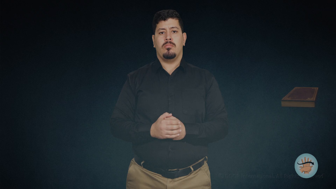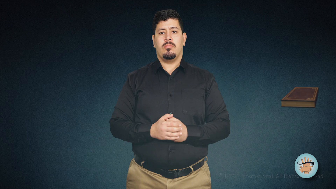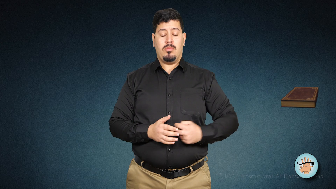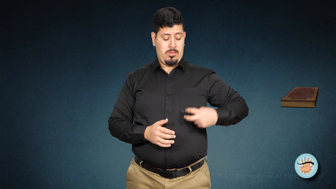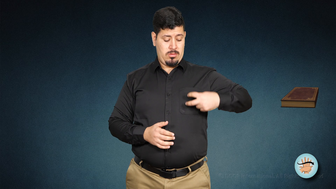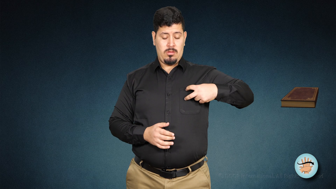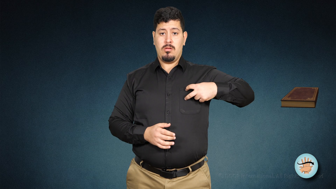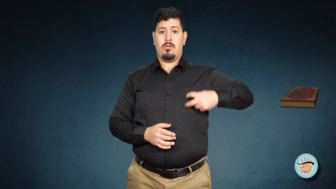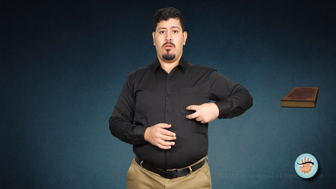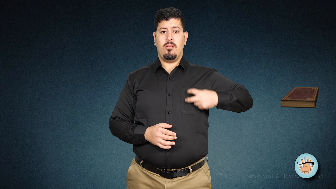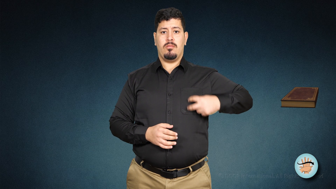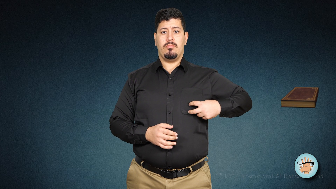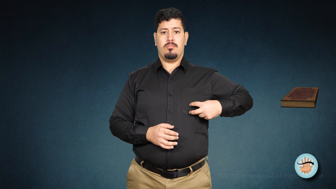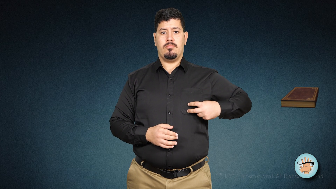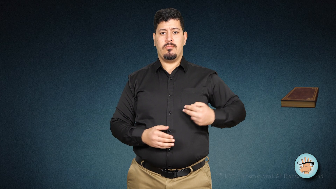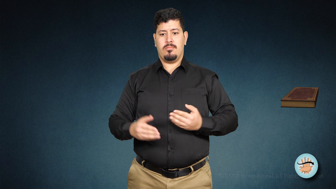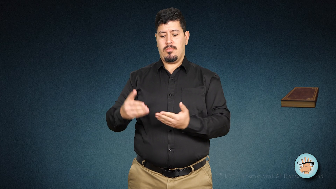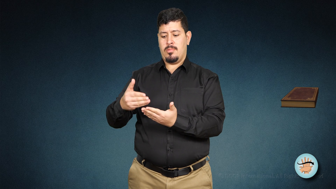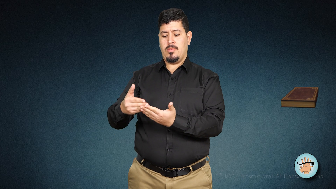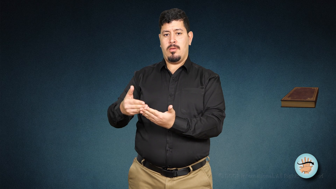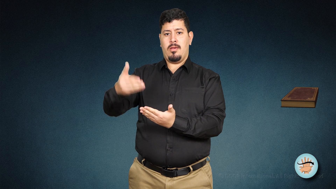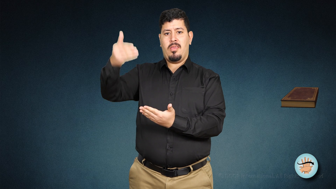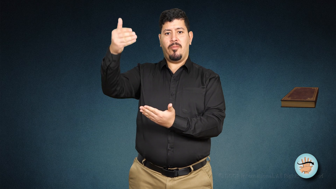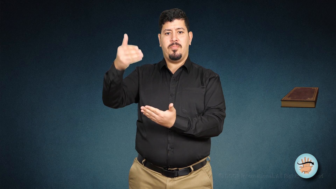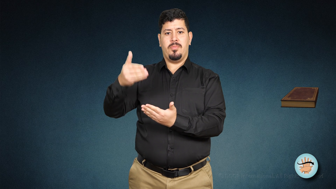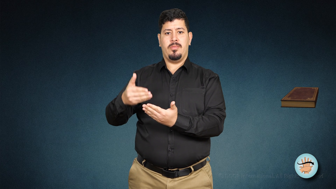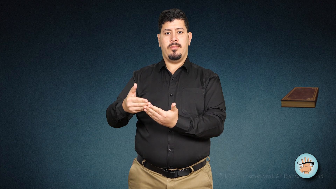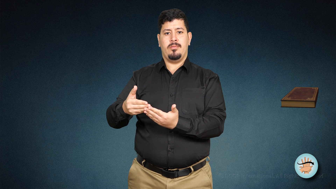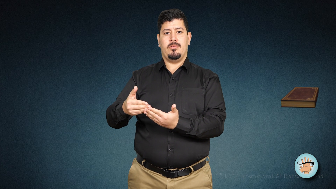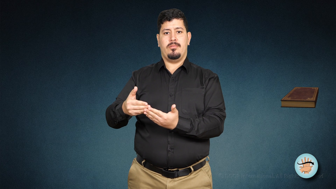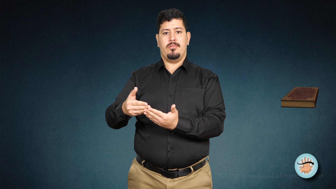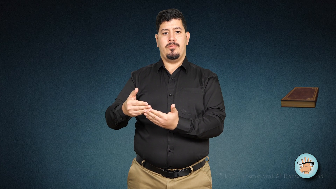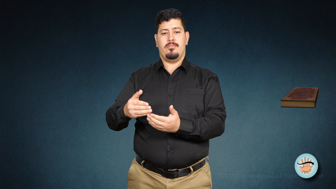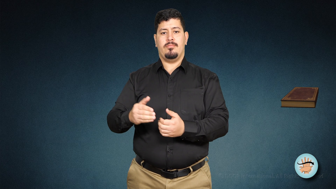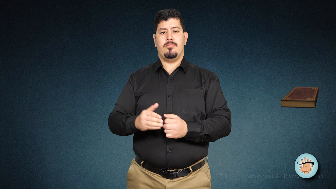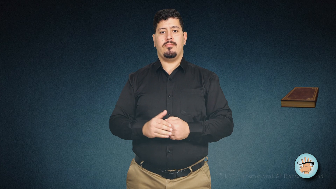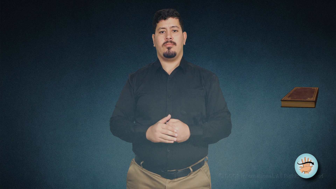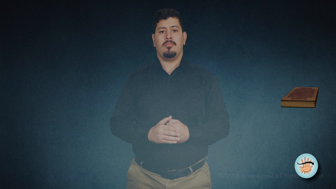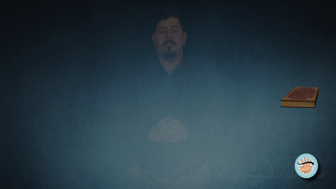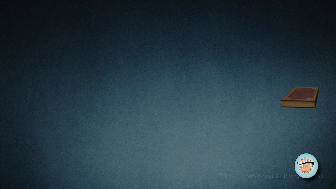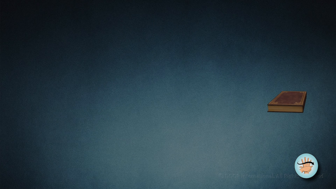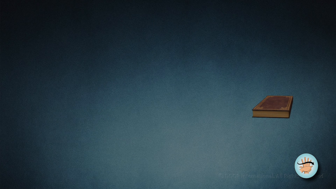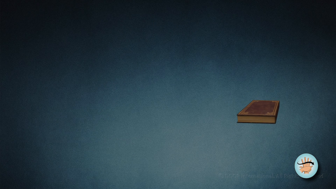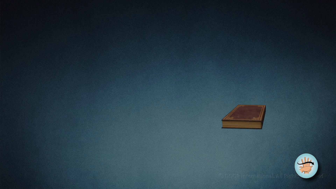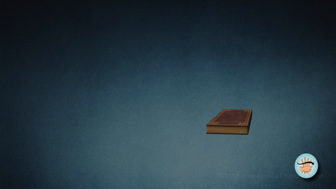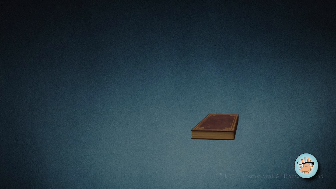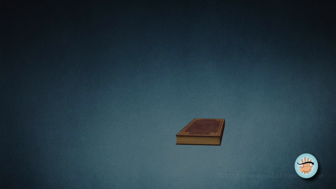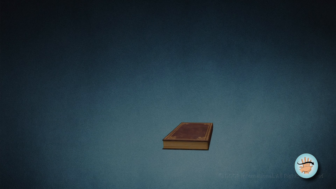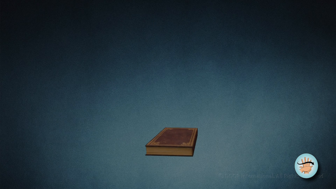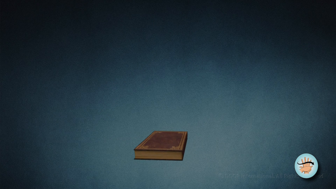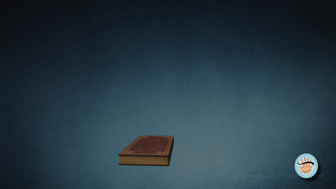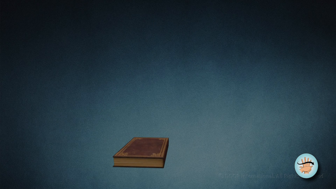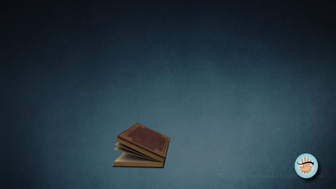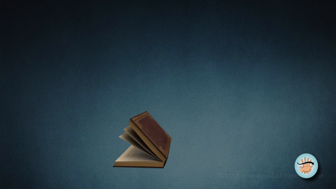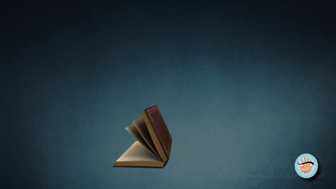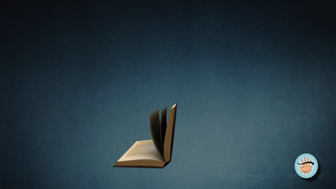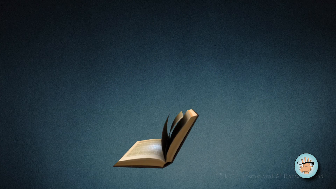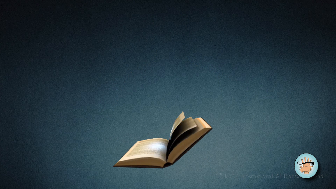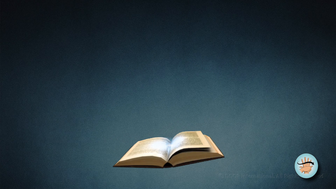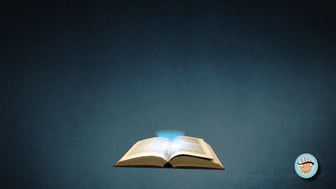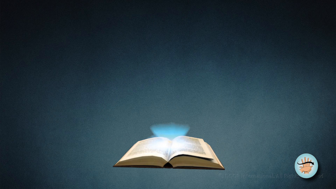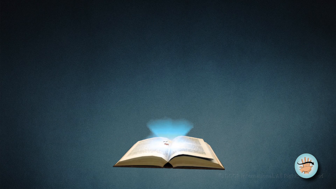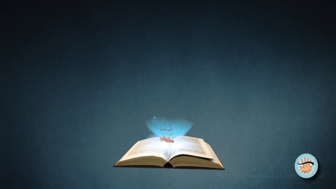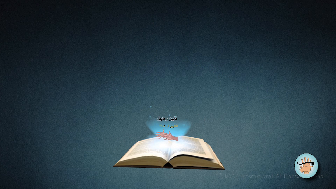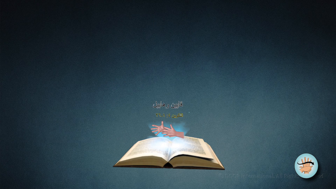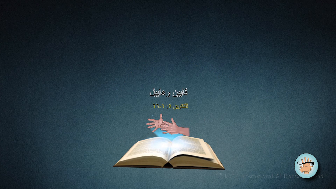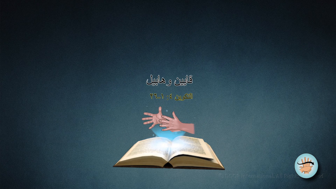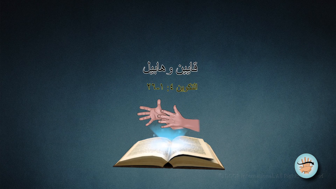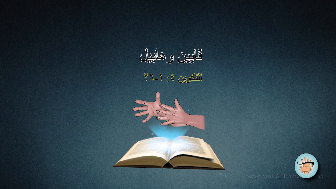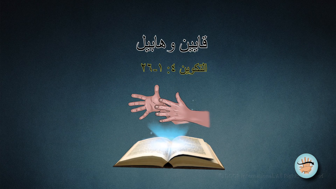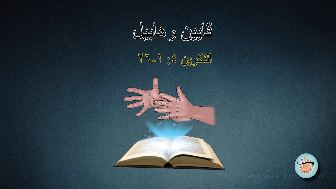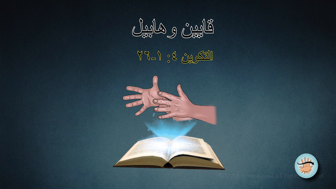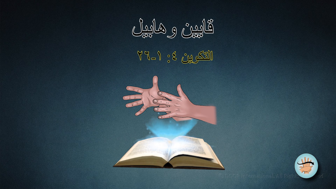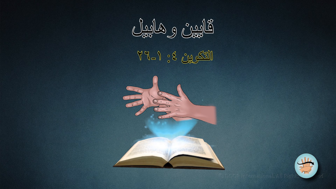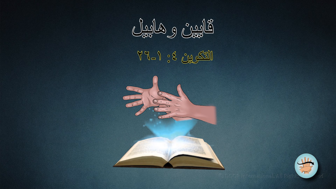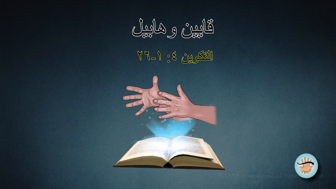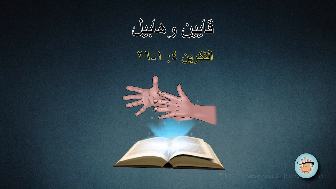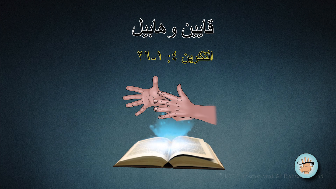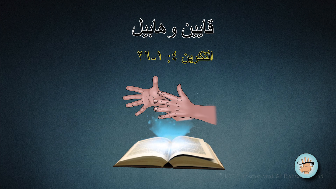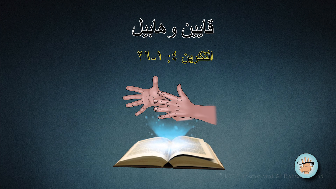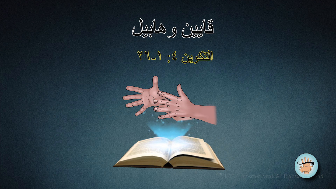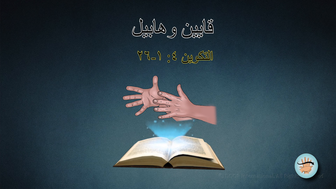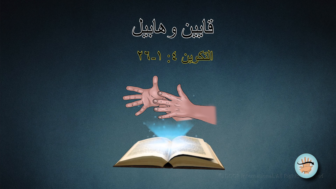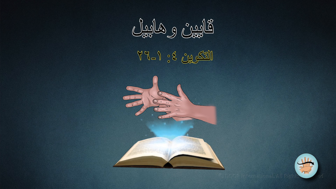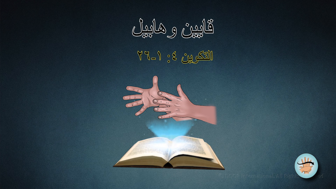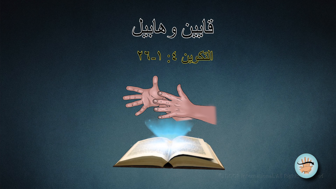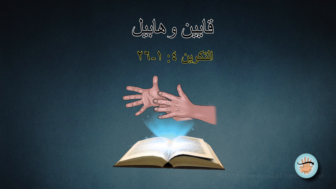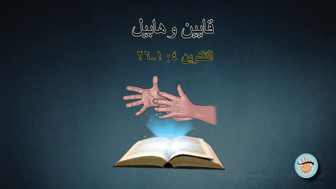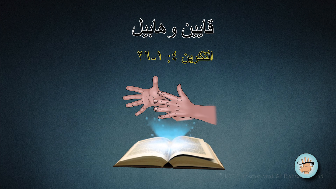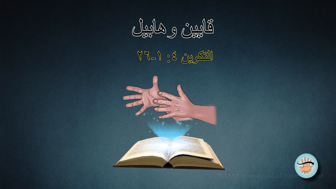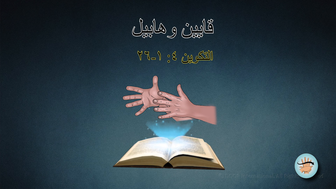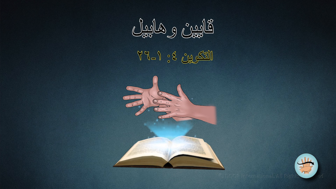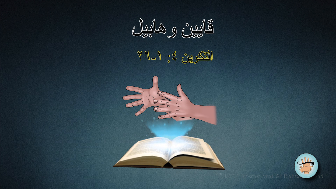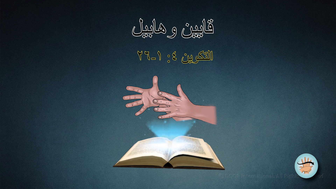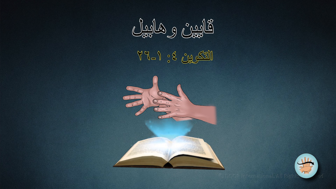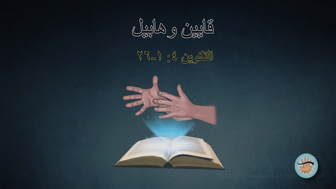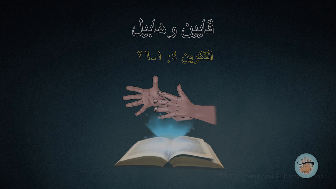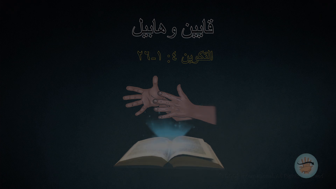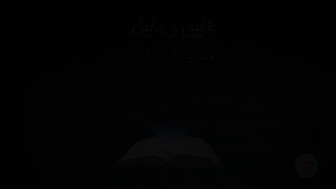Cain and Abel